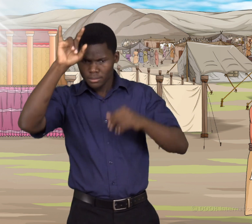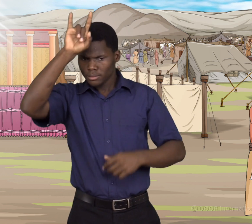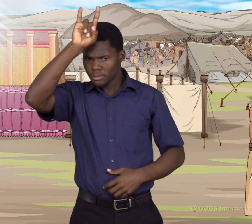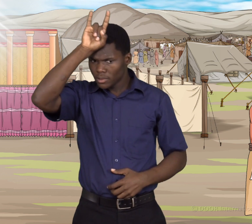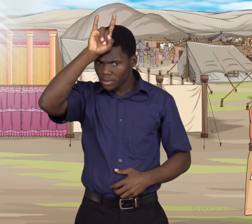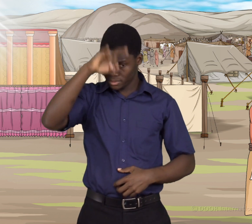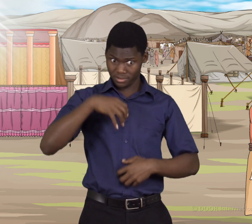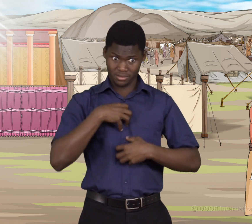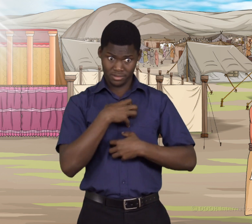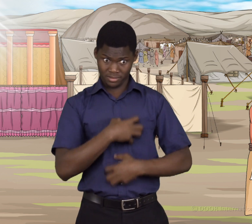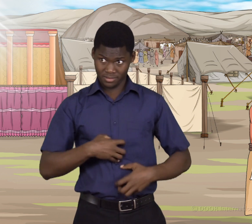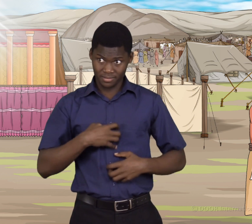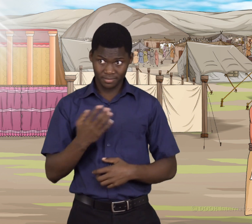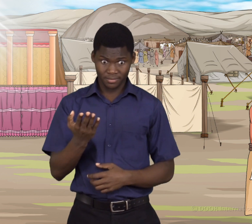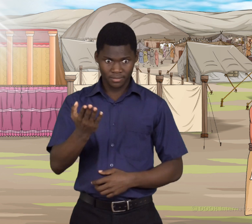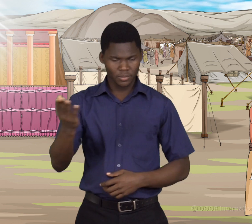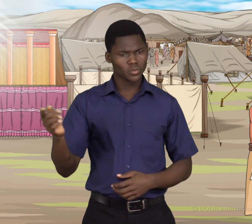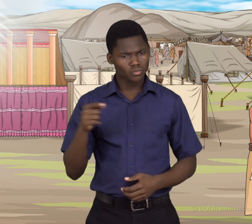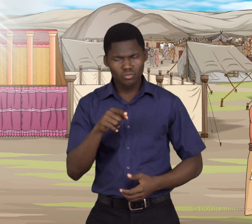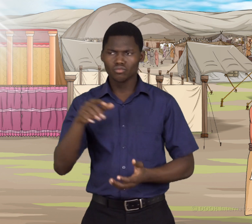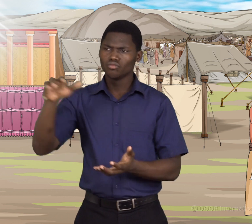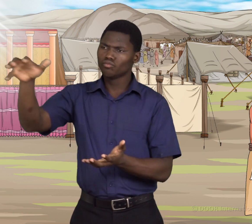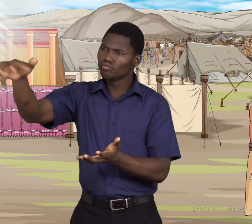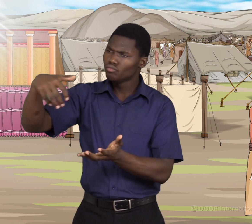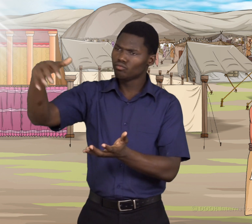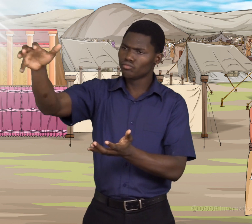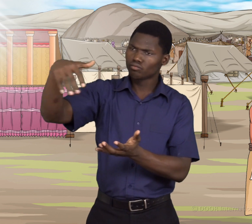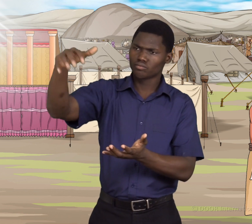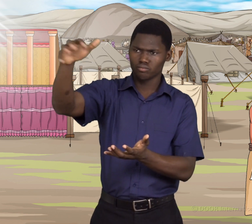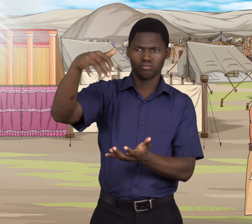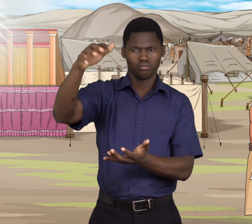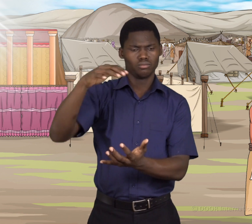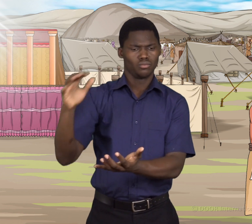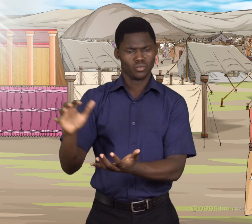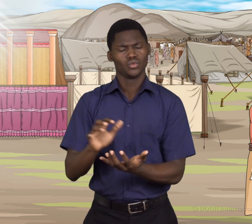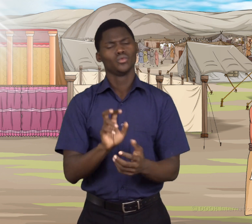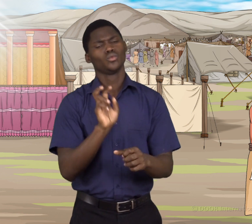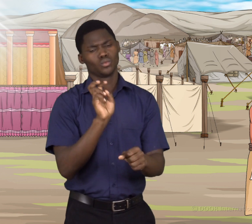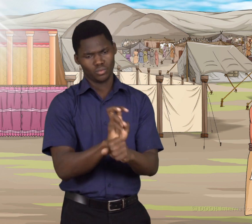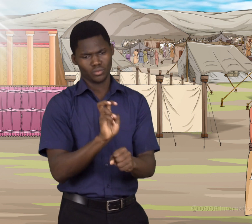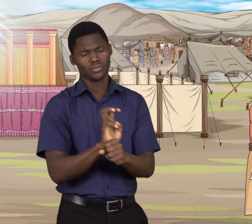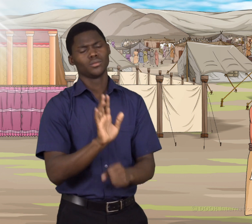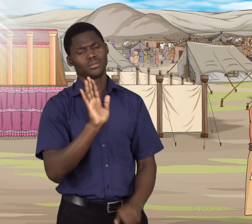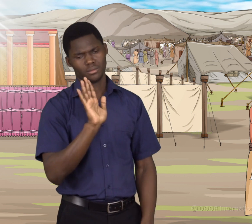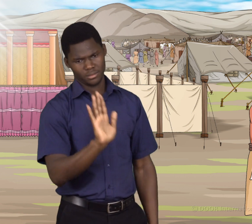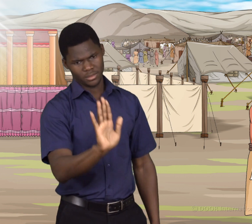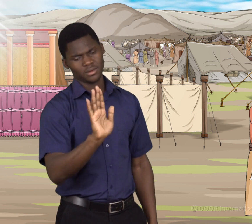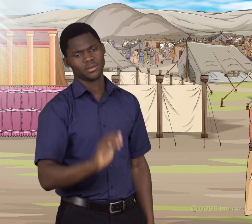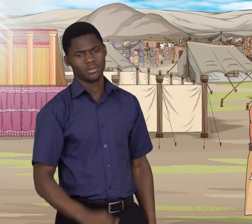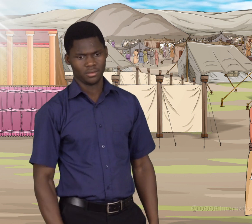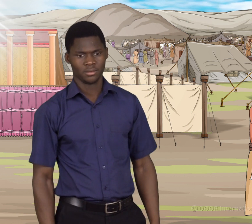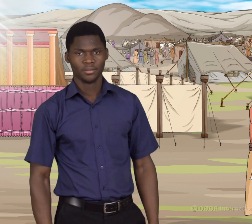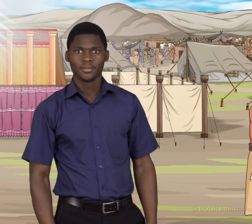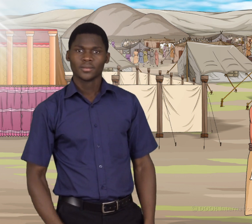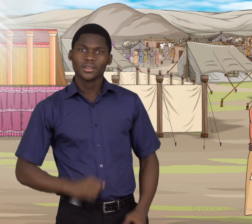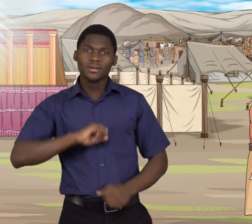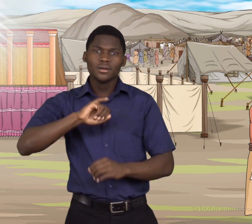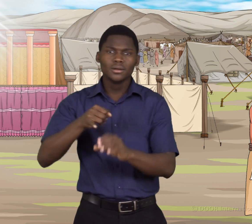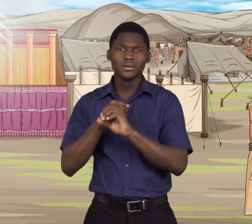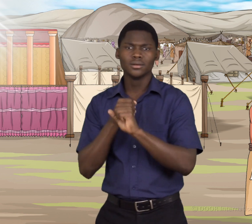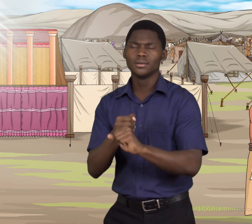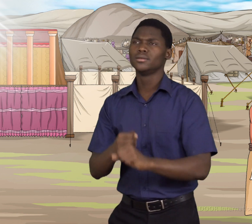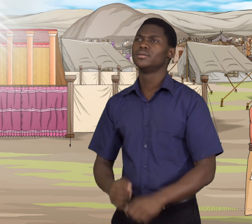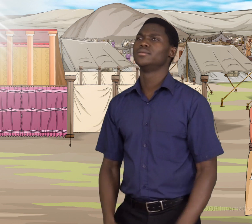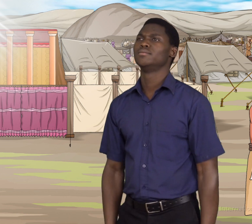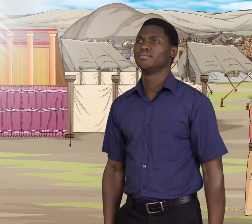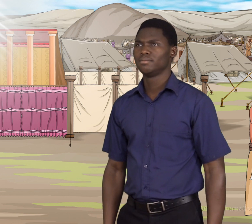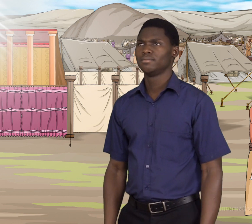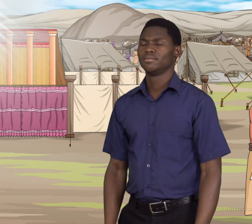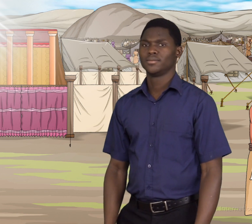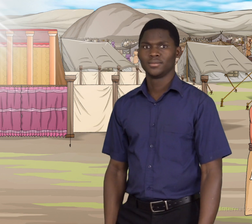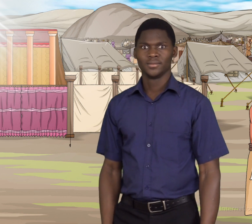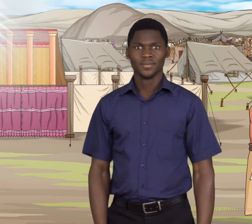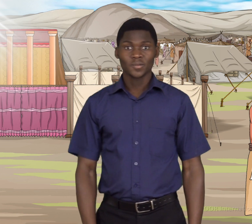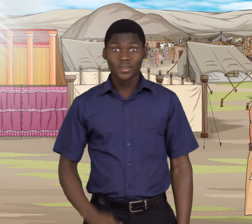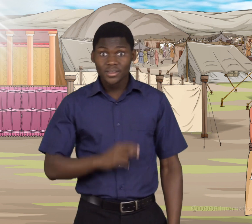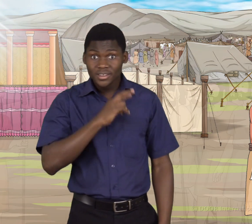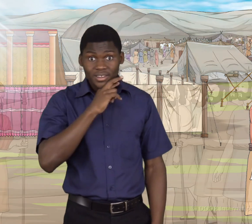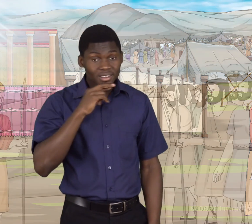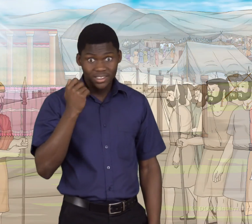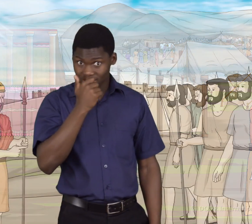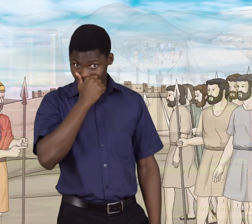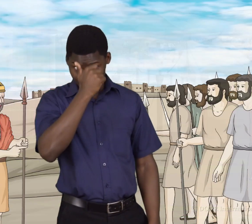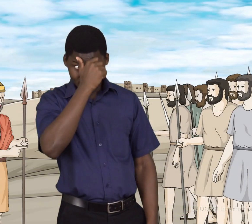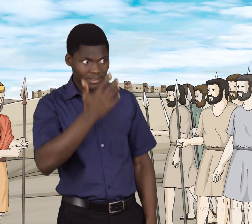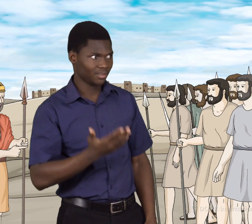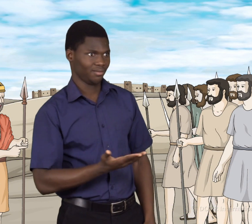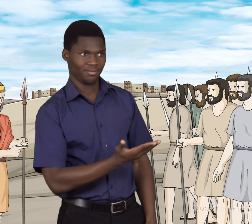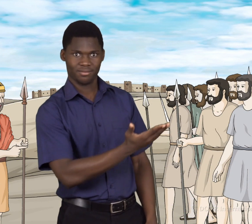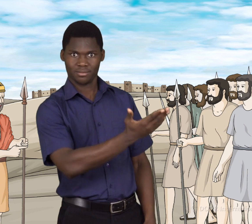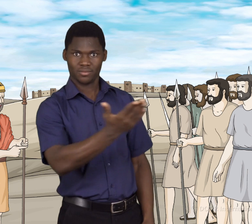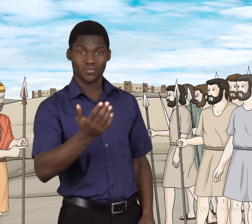Set up an ambush behind the city.”